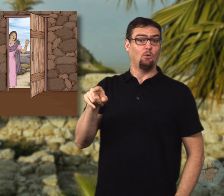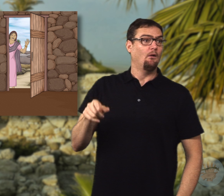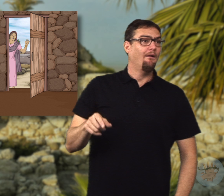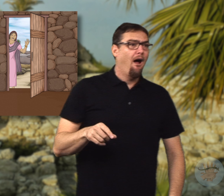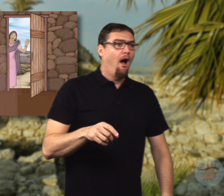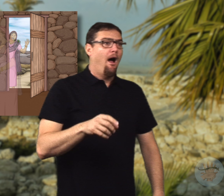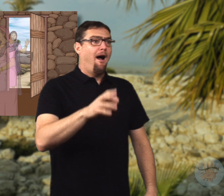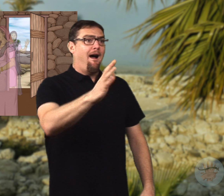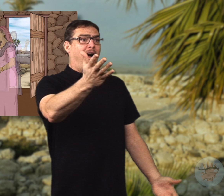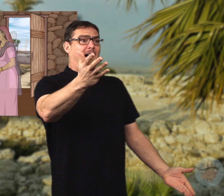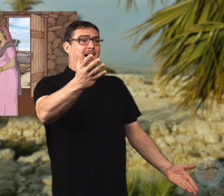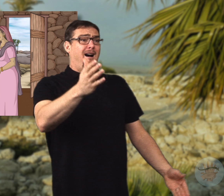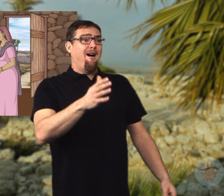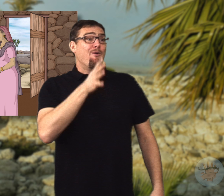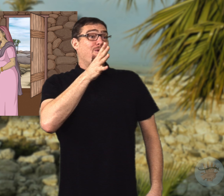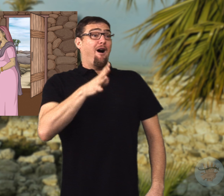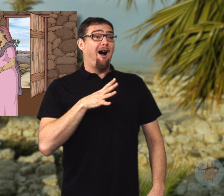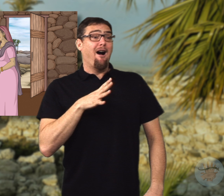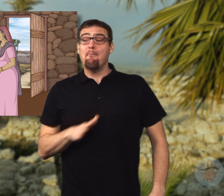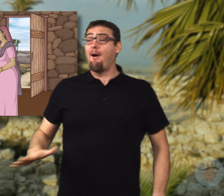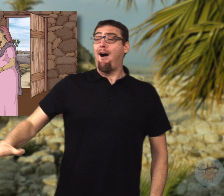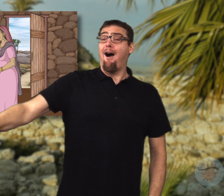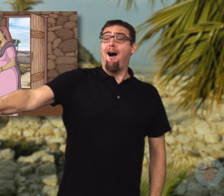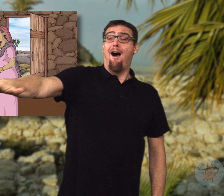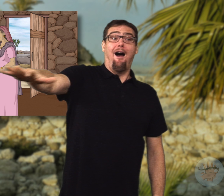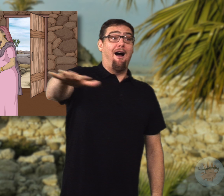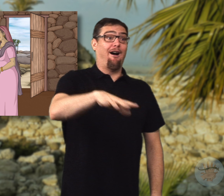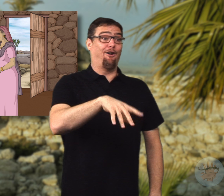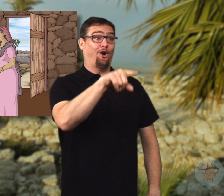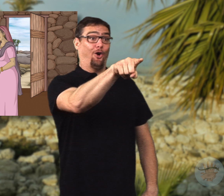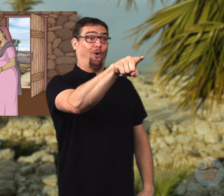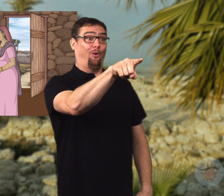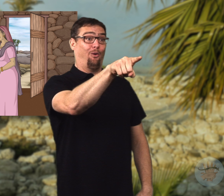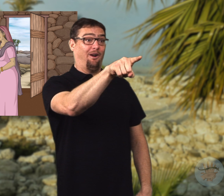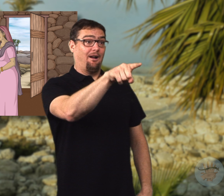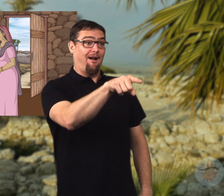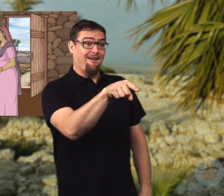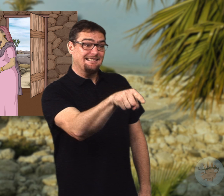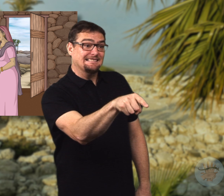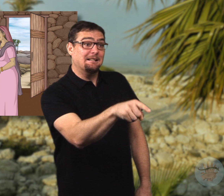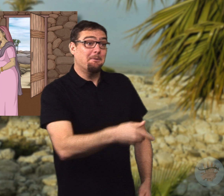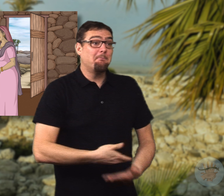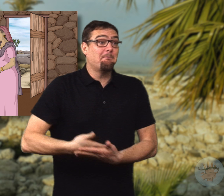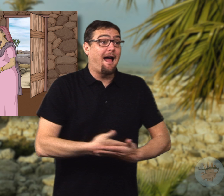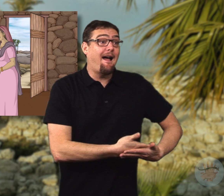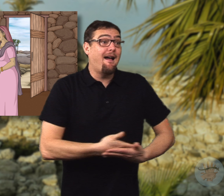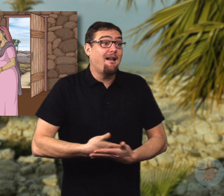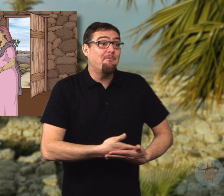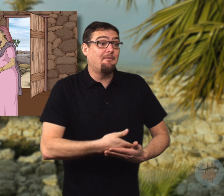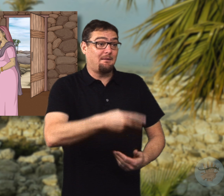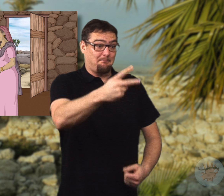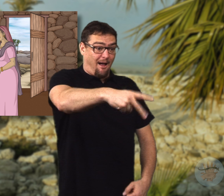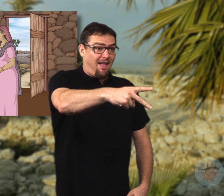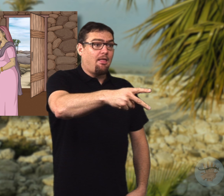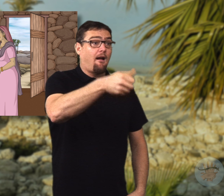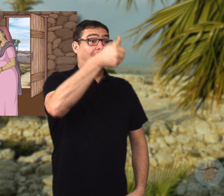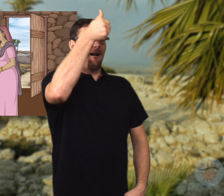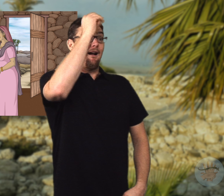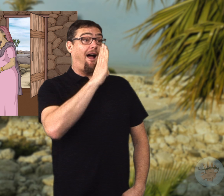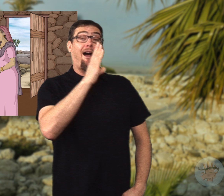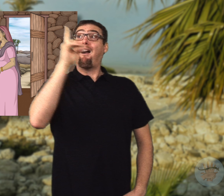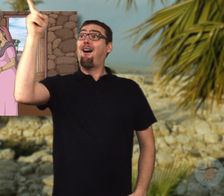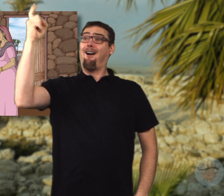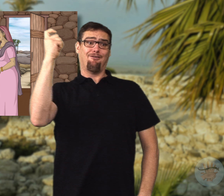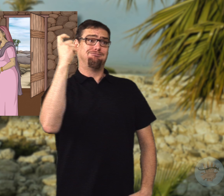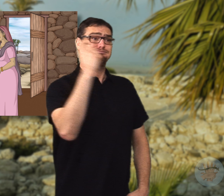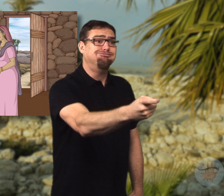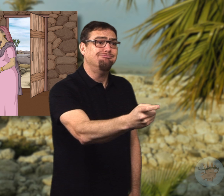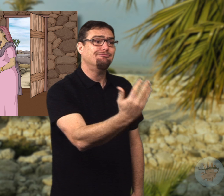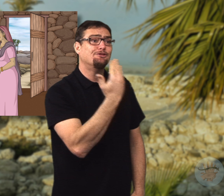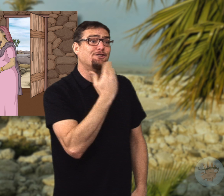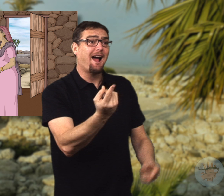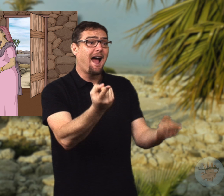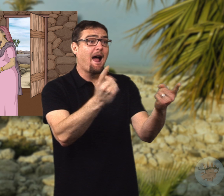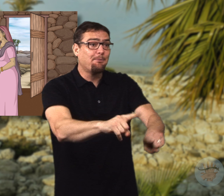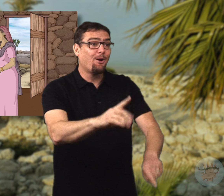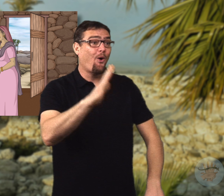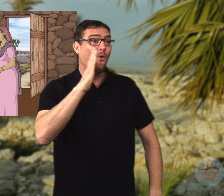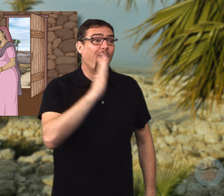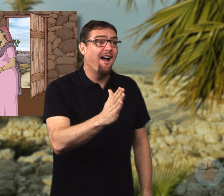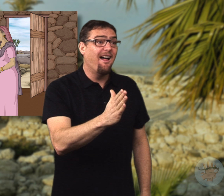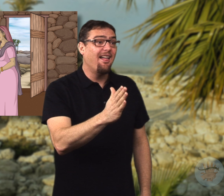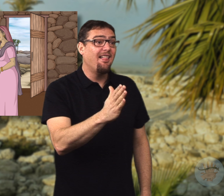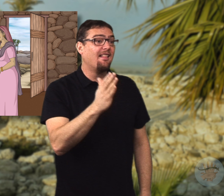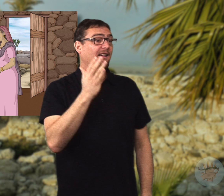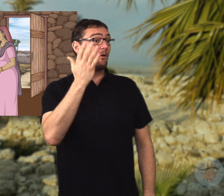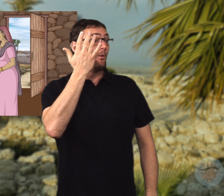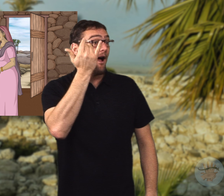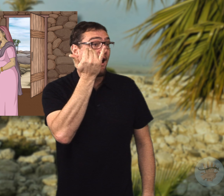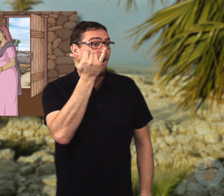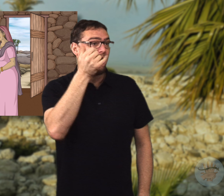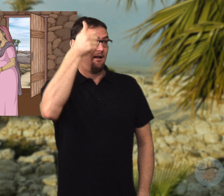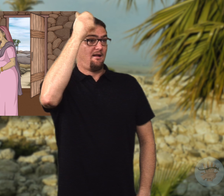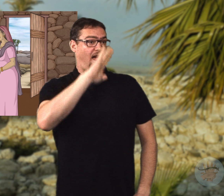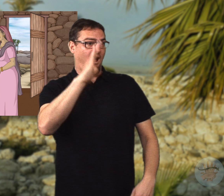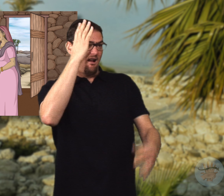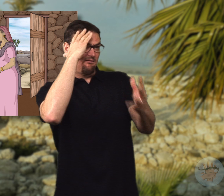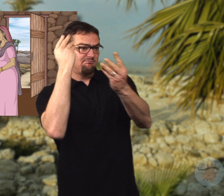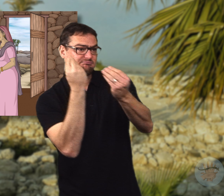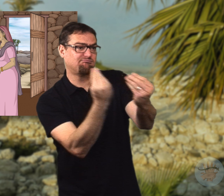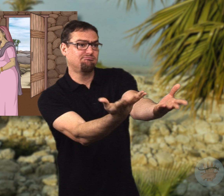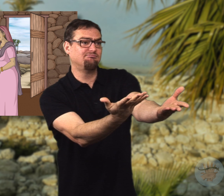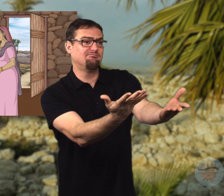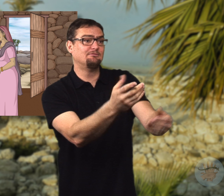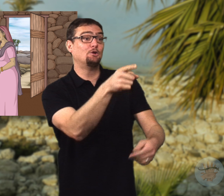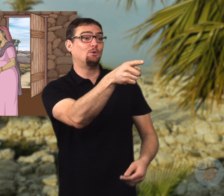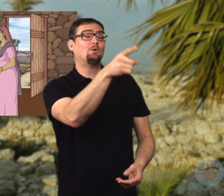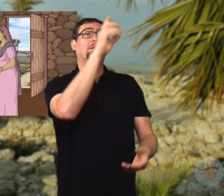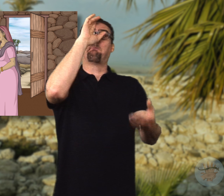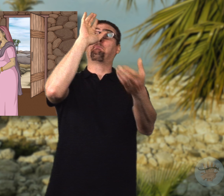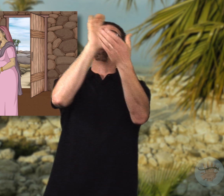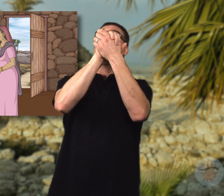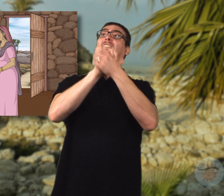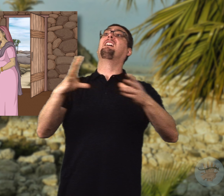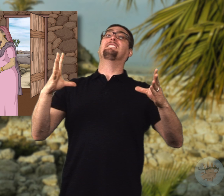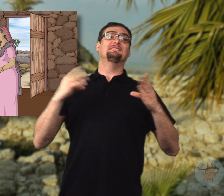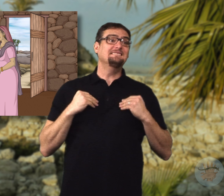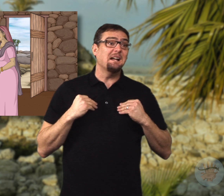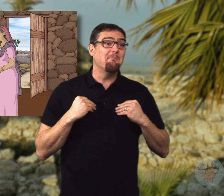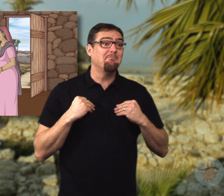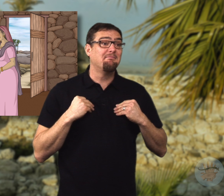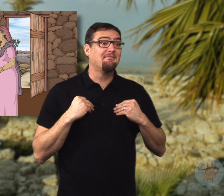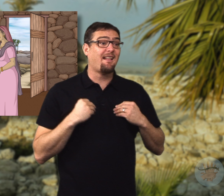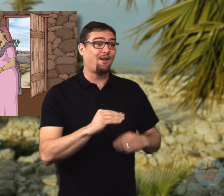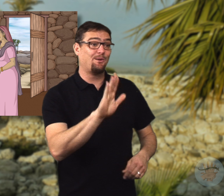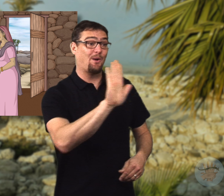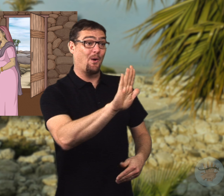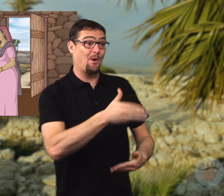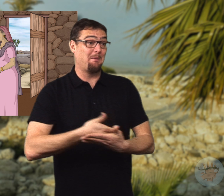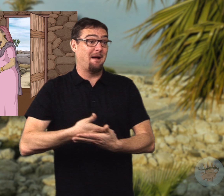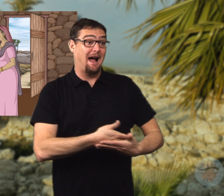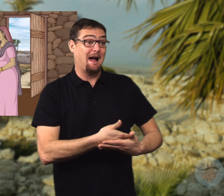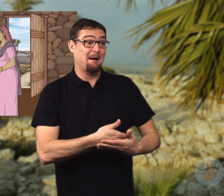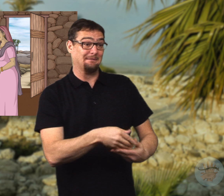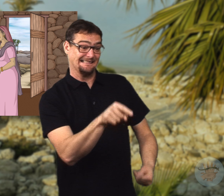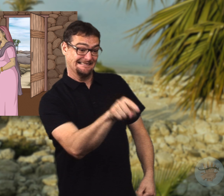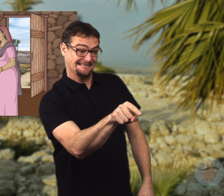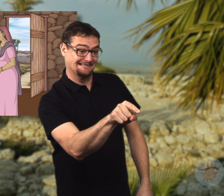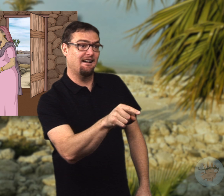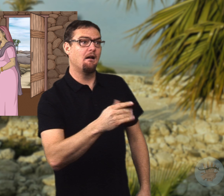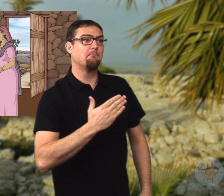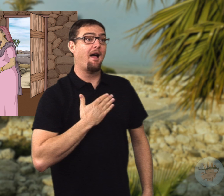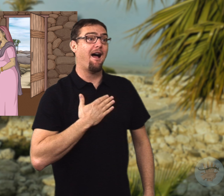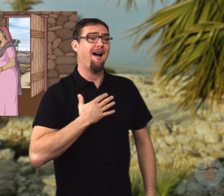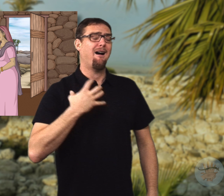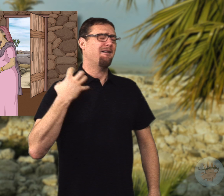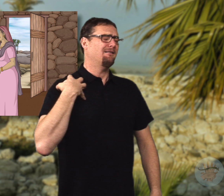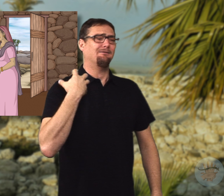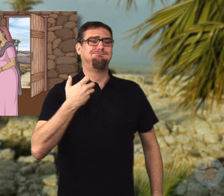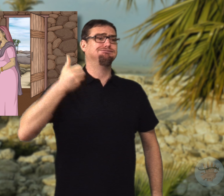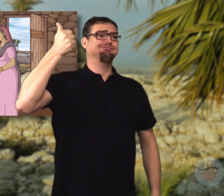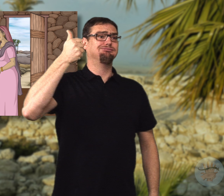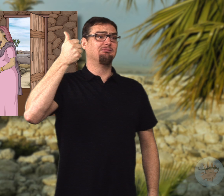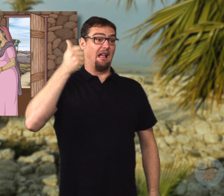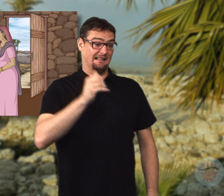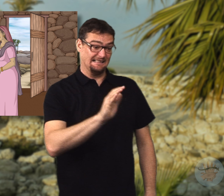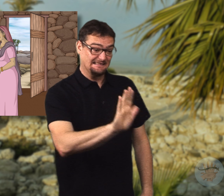In a loud voice she exclaimed, “Blessed are you among women, and blessed is the fruit of your womb!